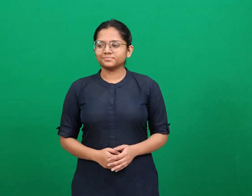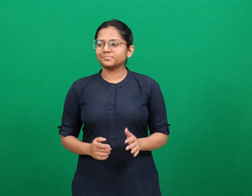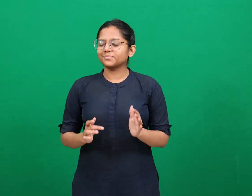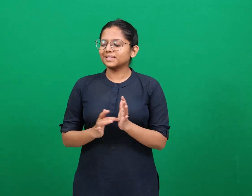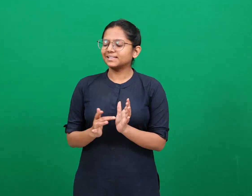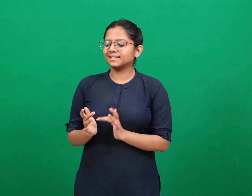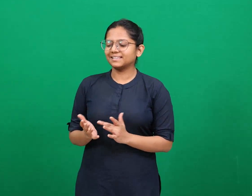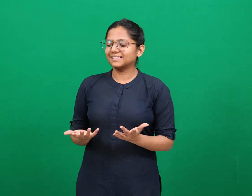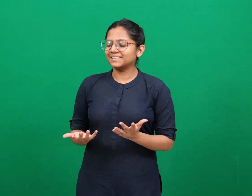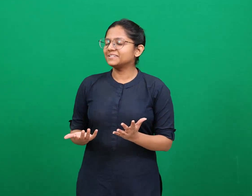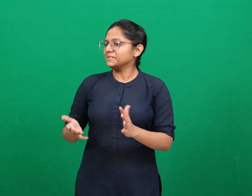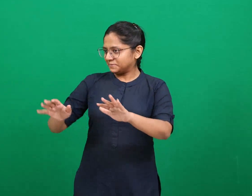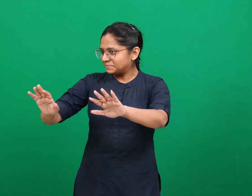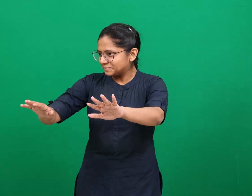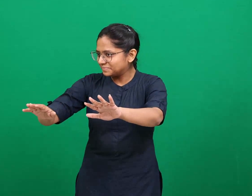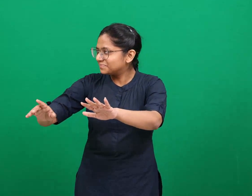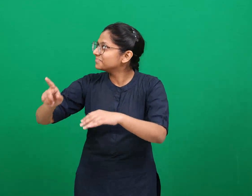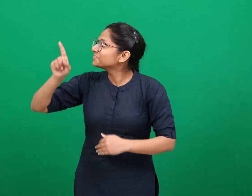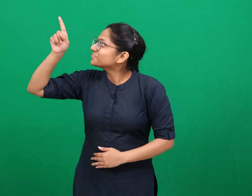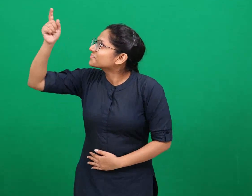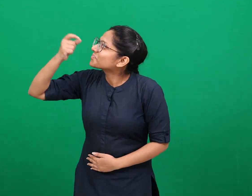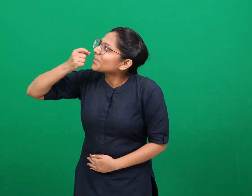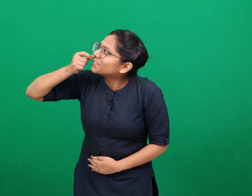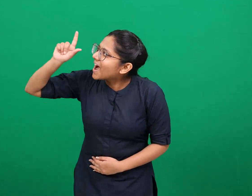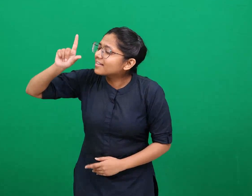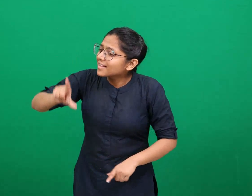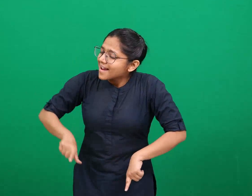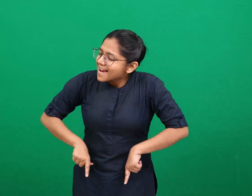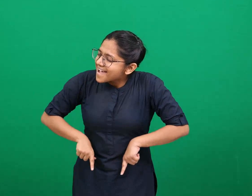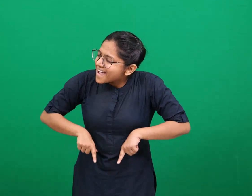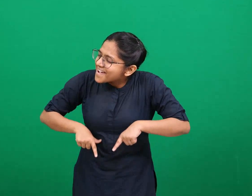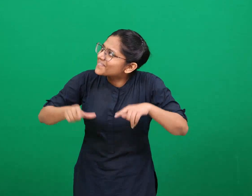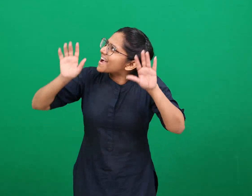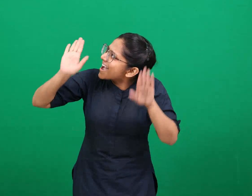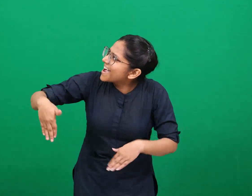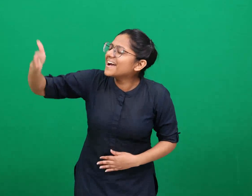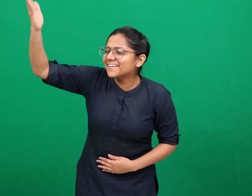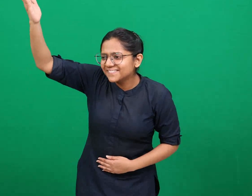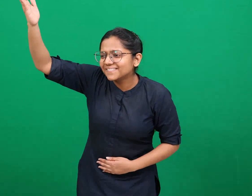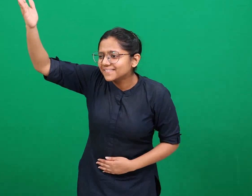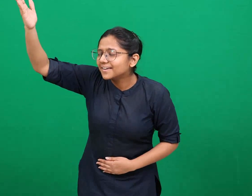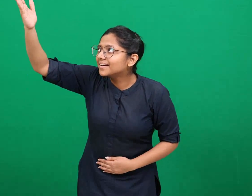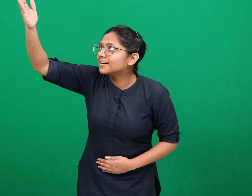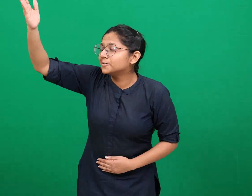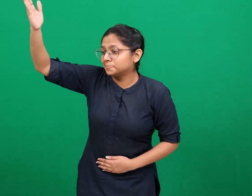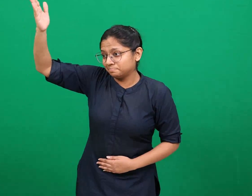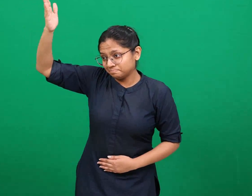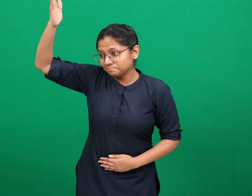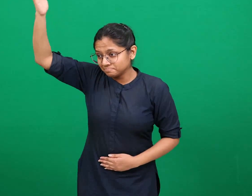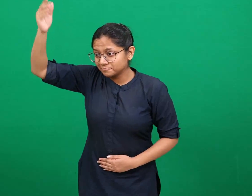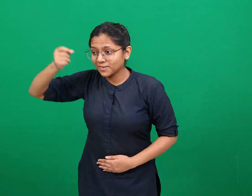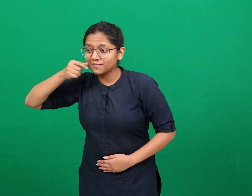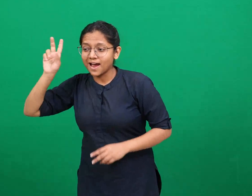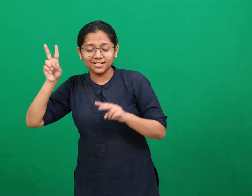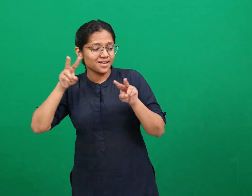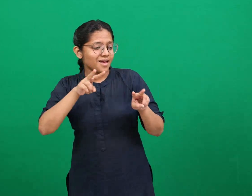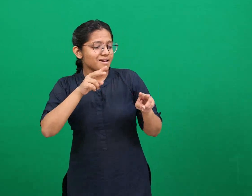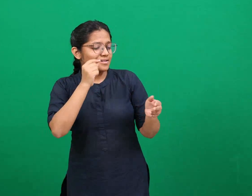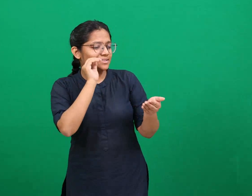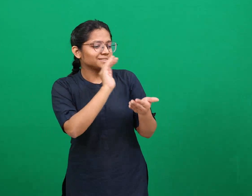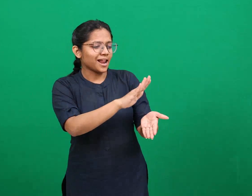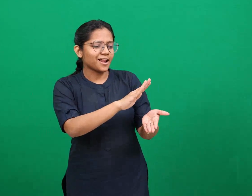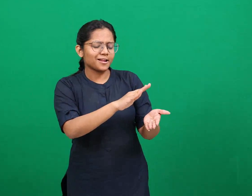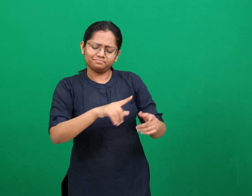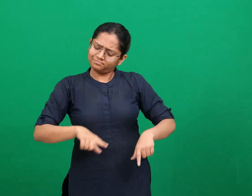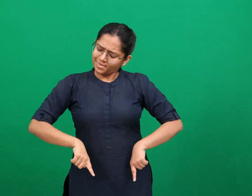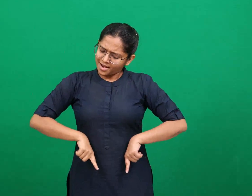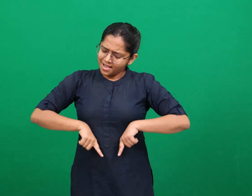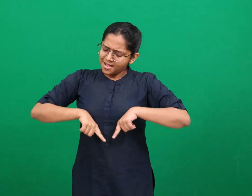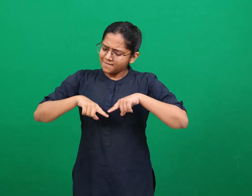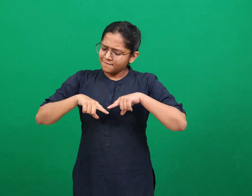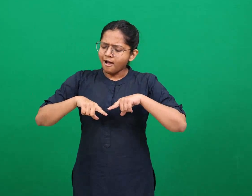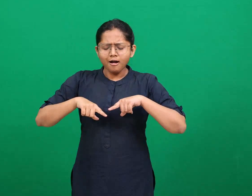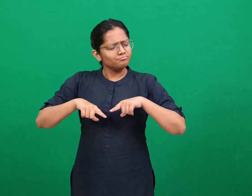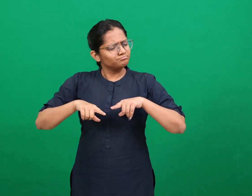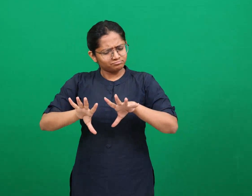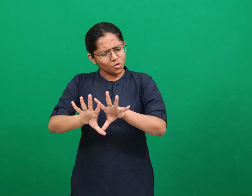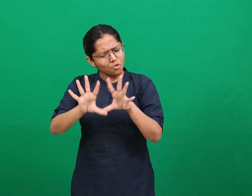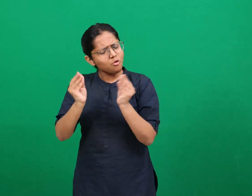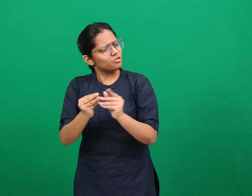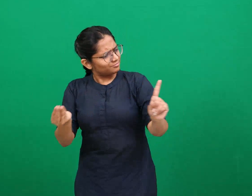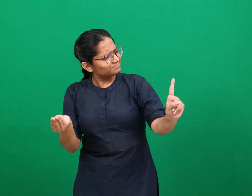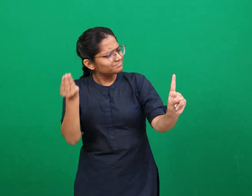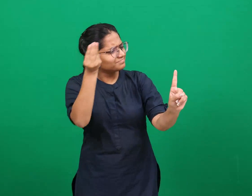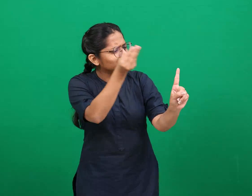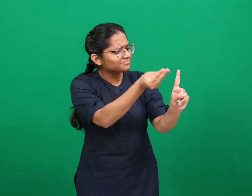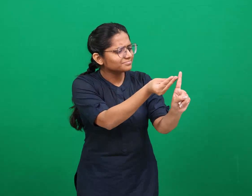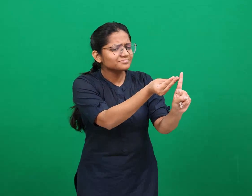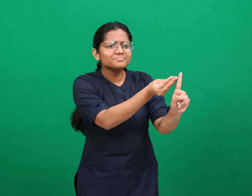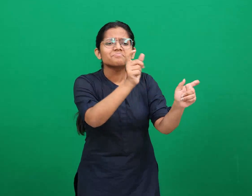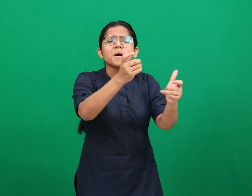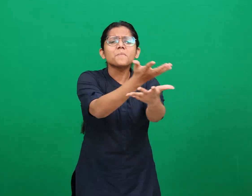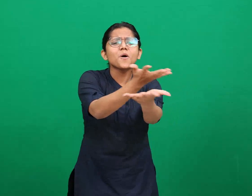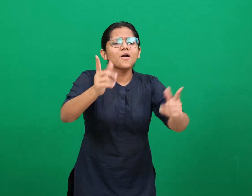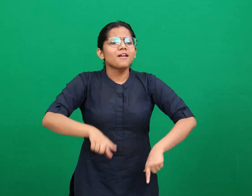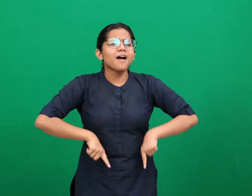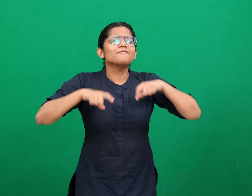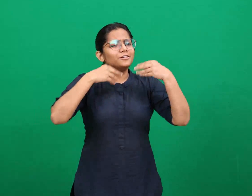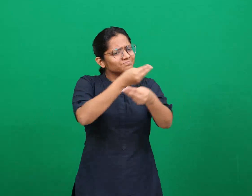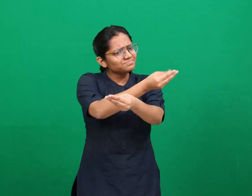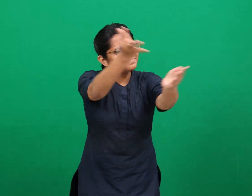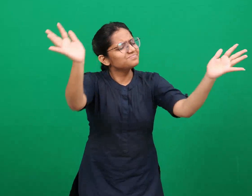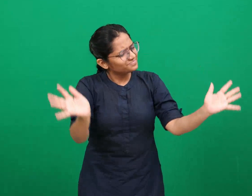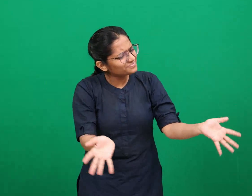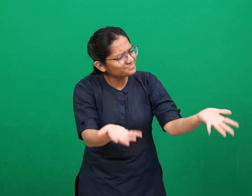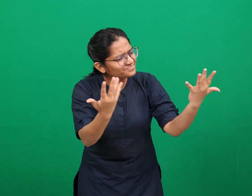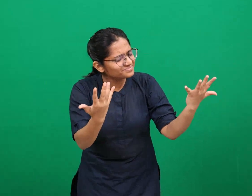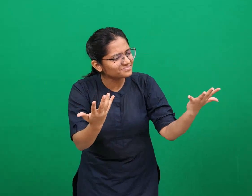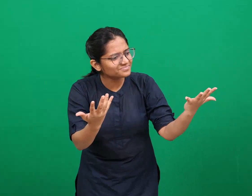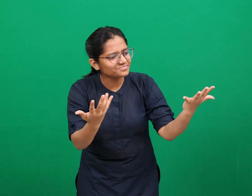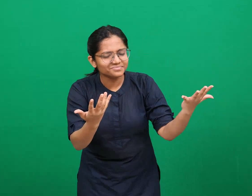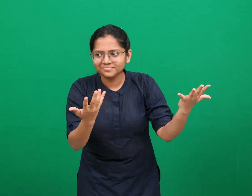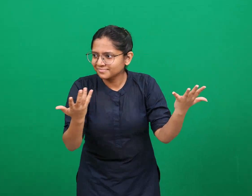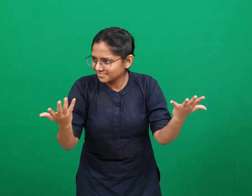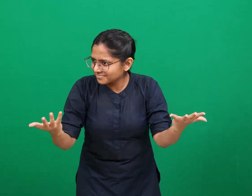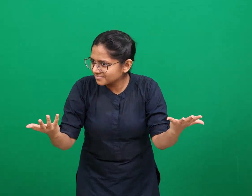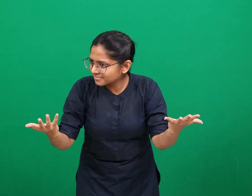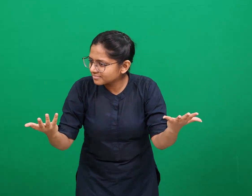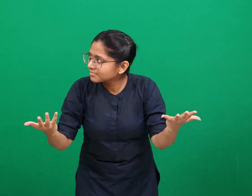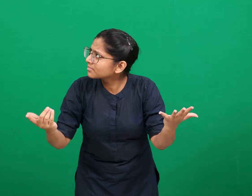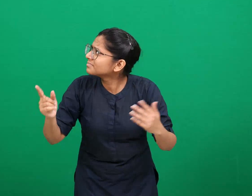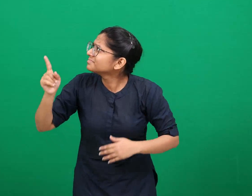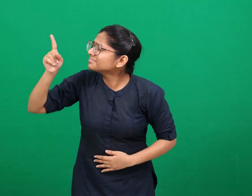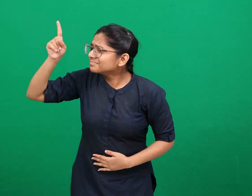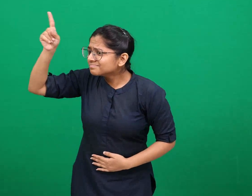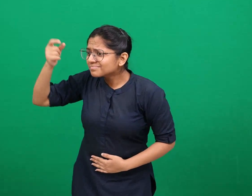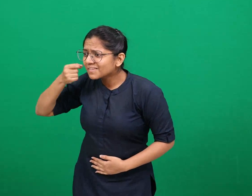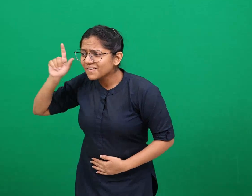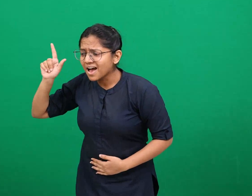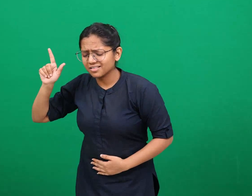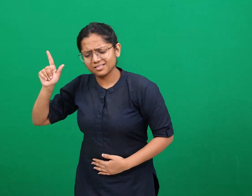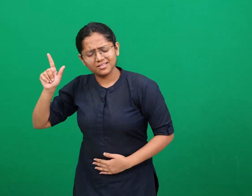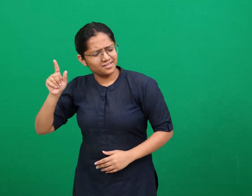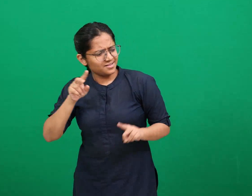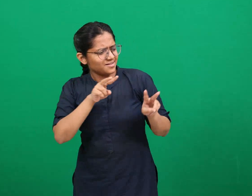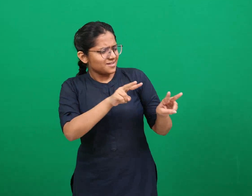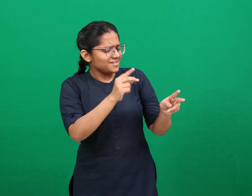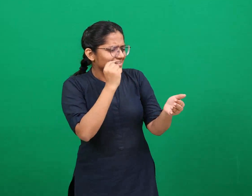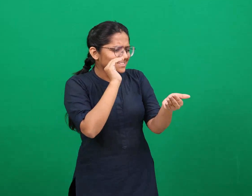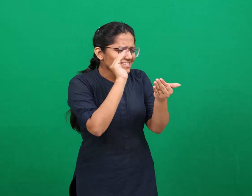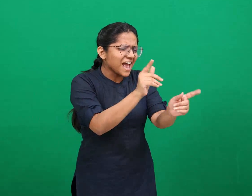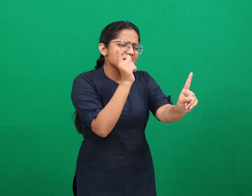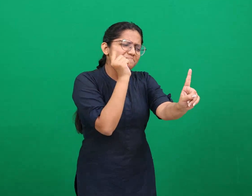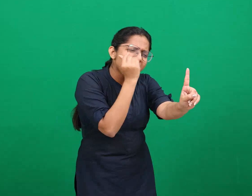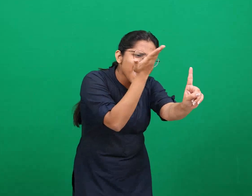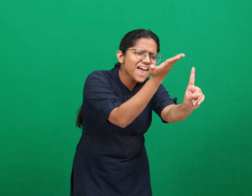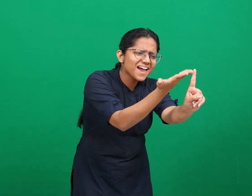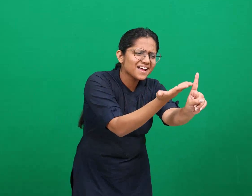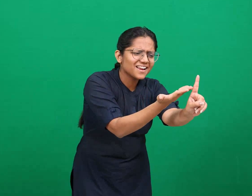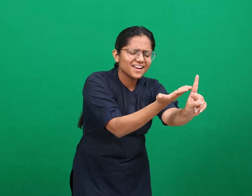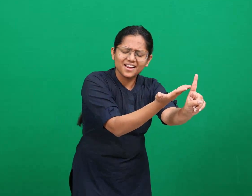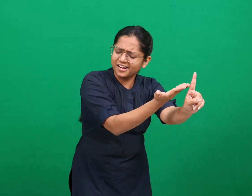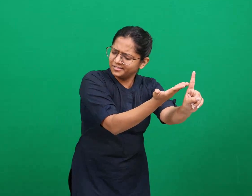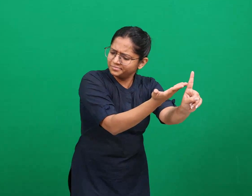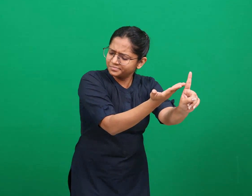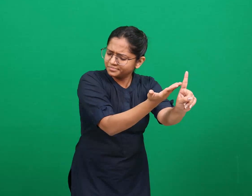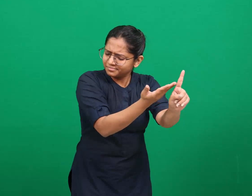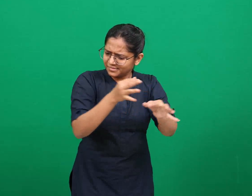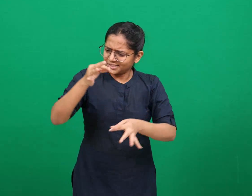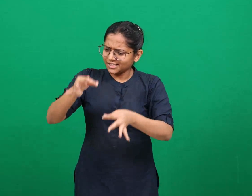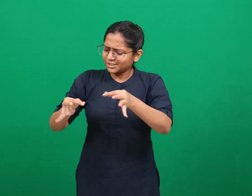For as the Father has life in Himself, so also He has granted the Son to have life in Himself.